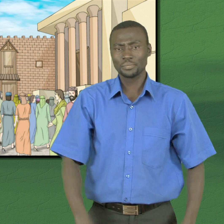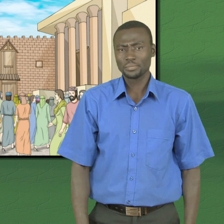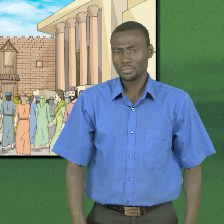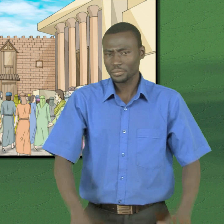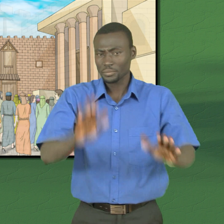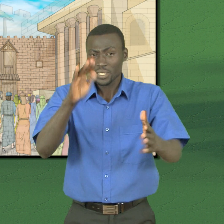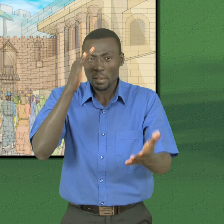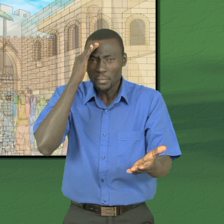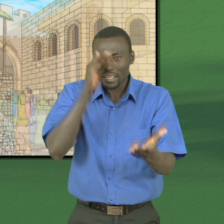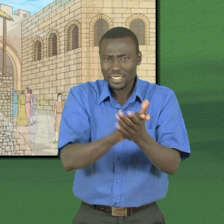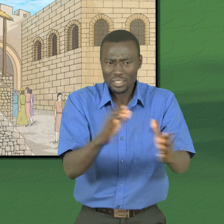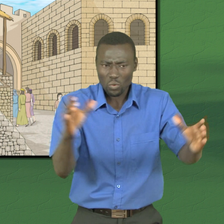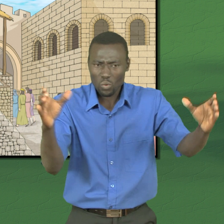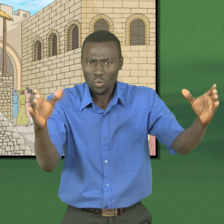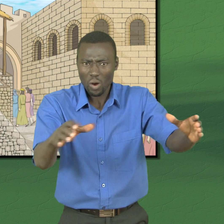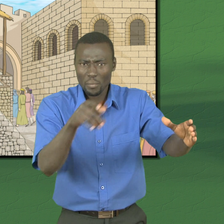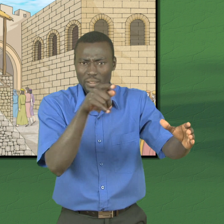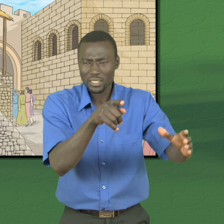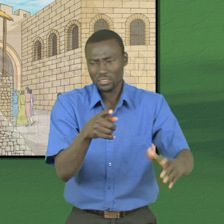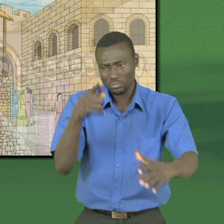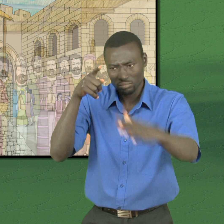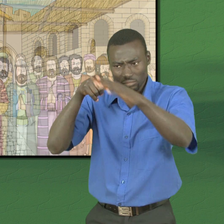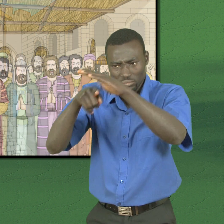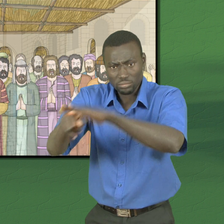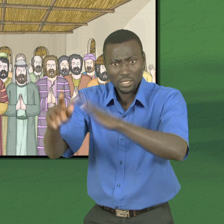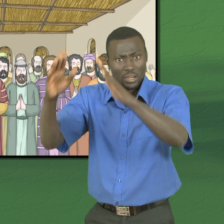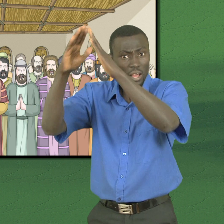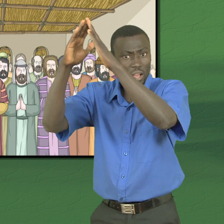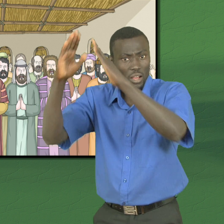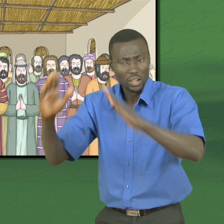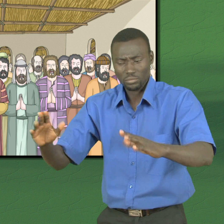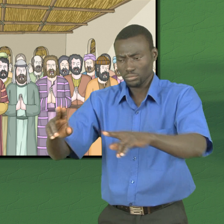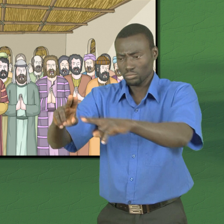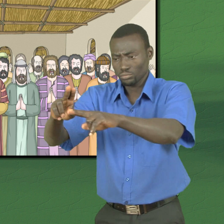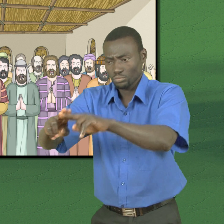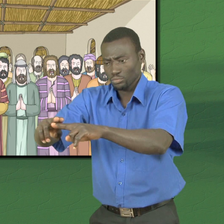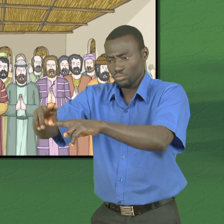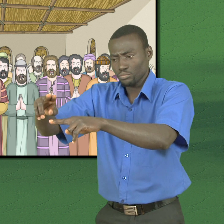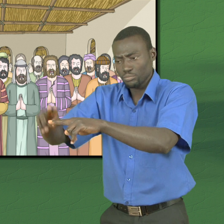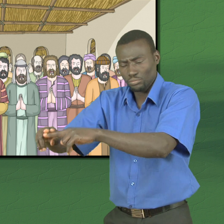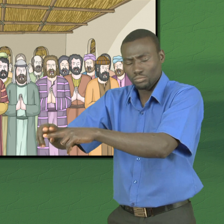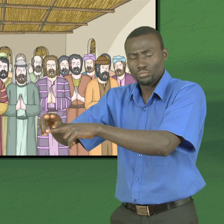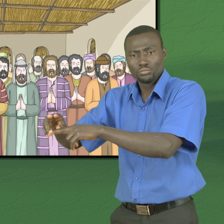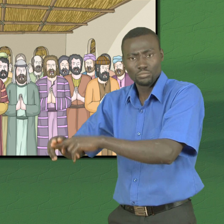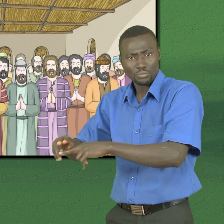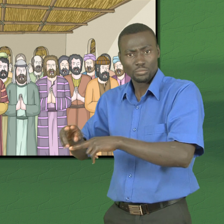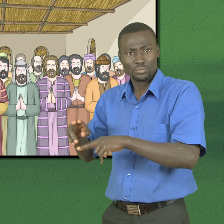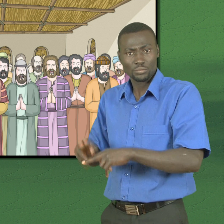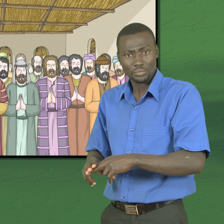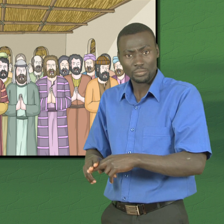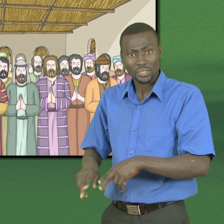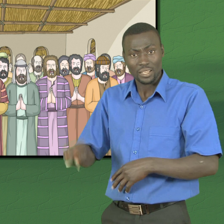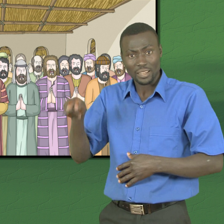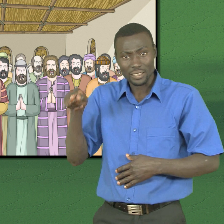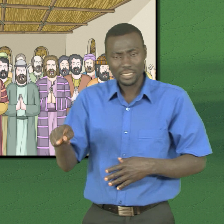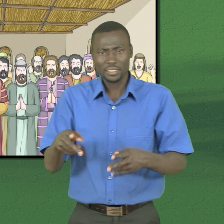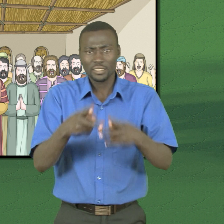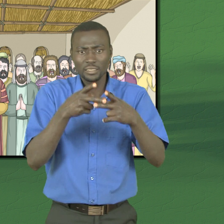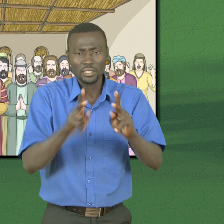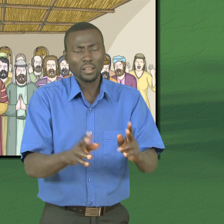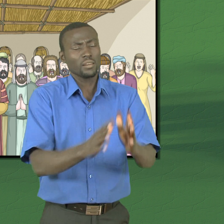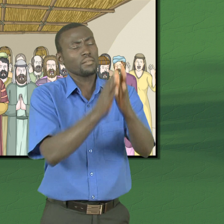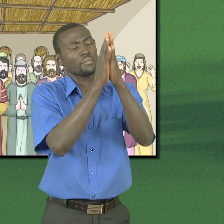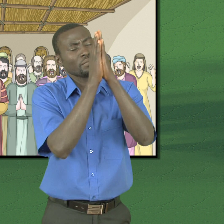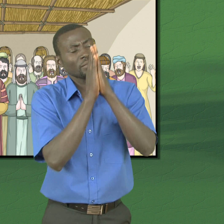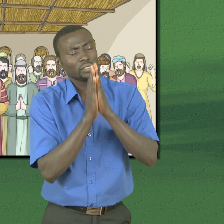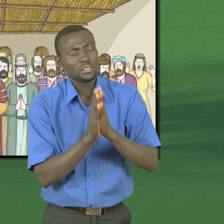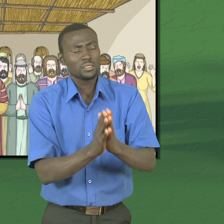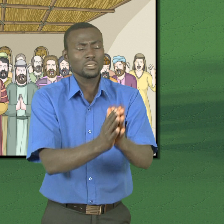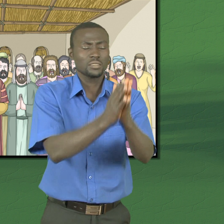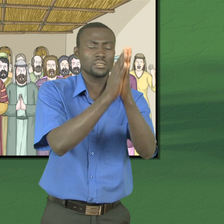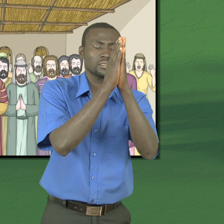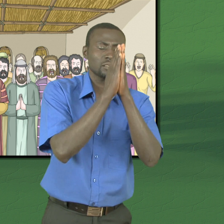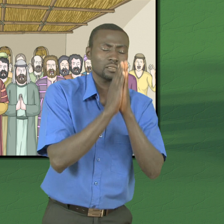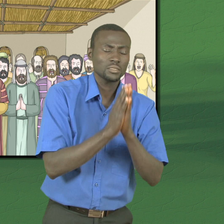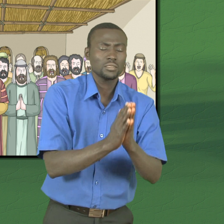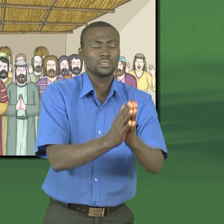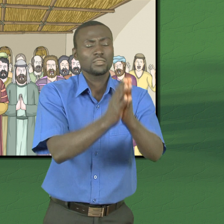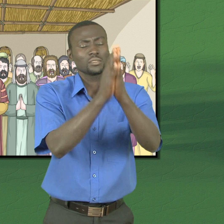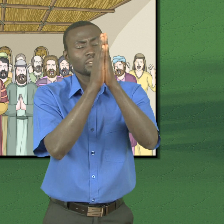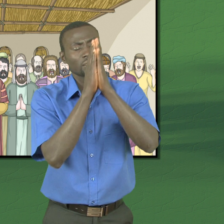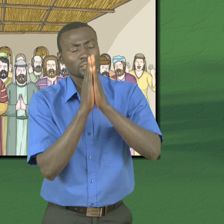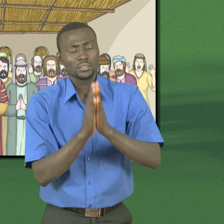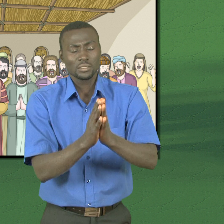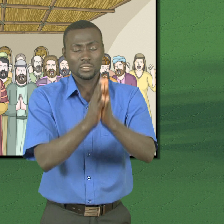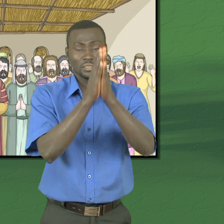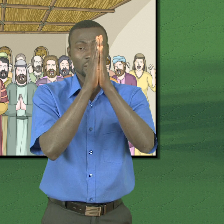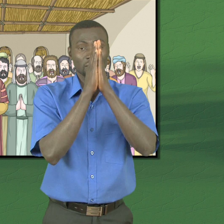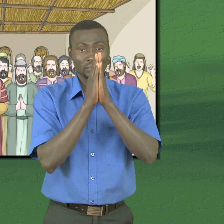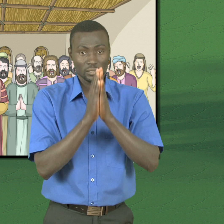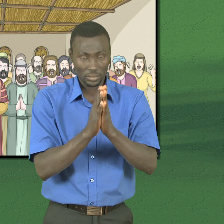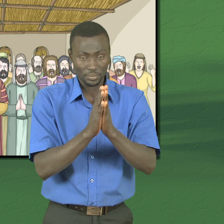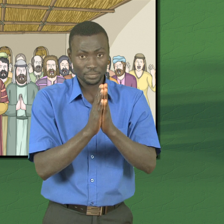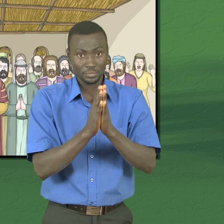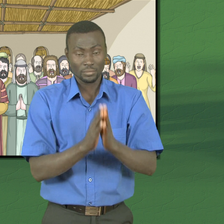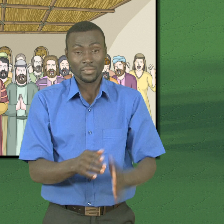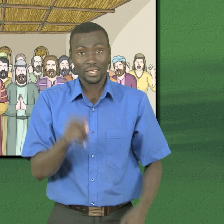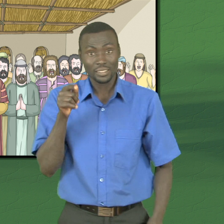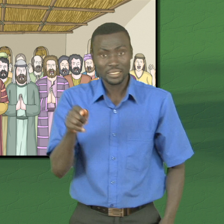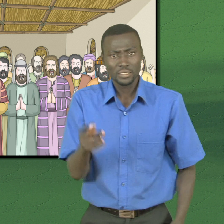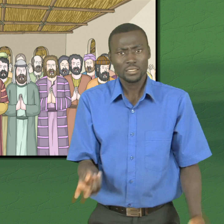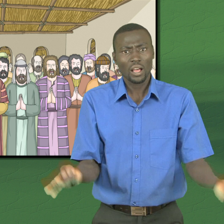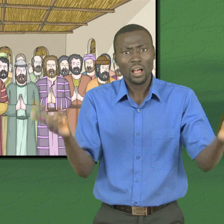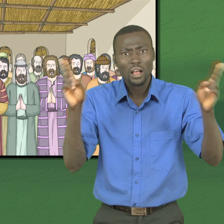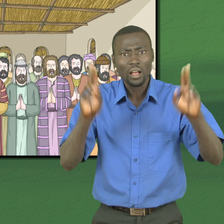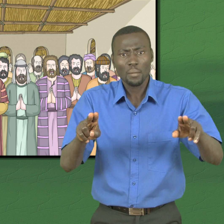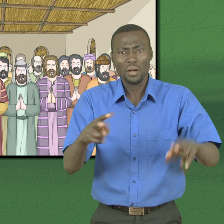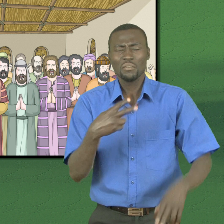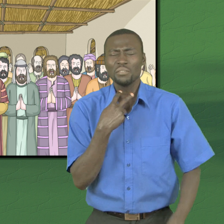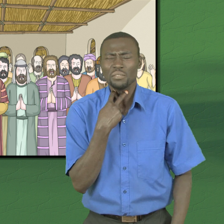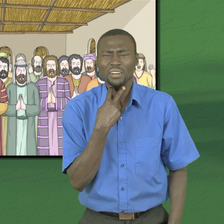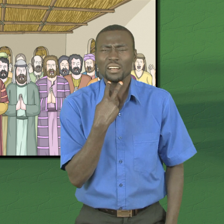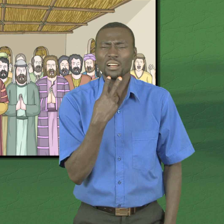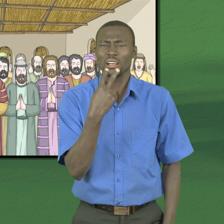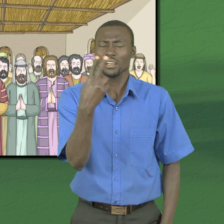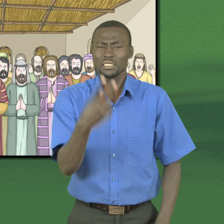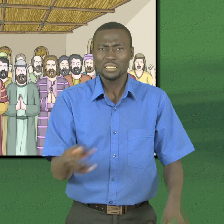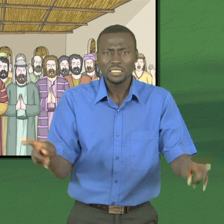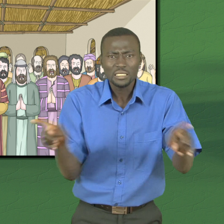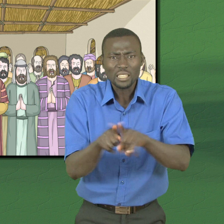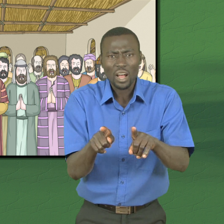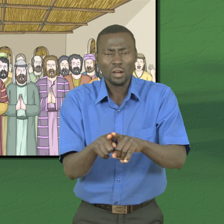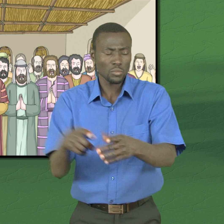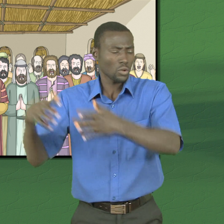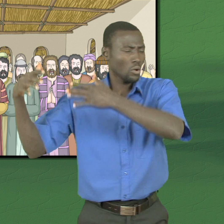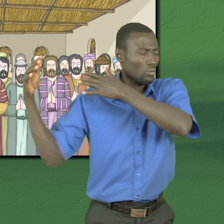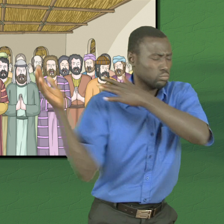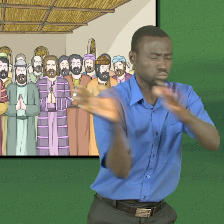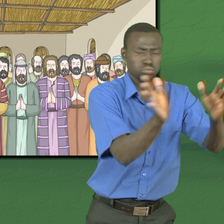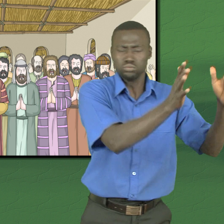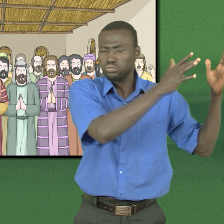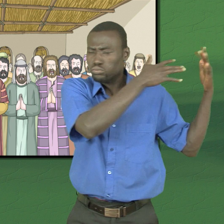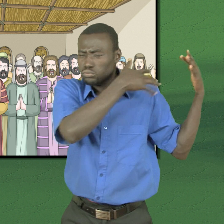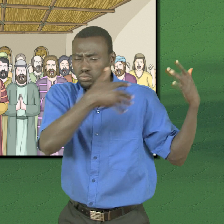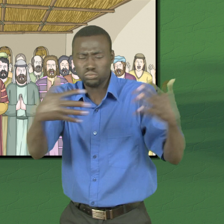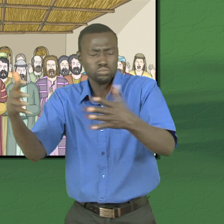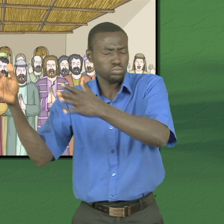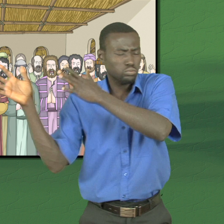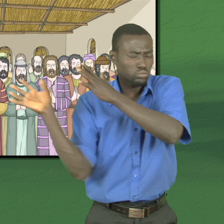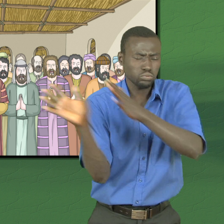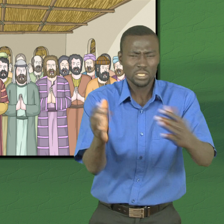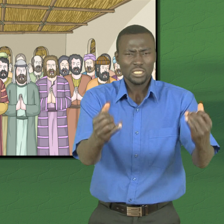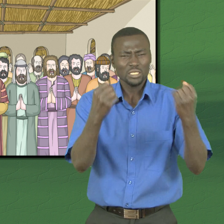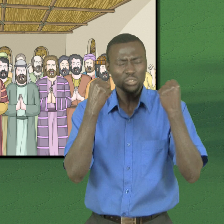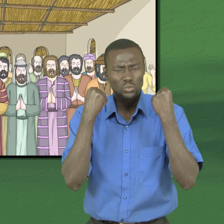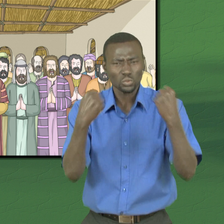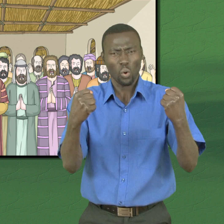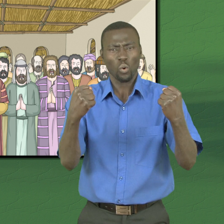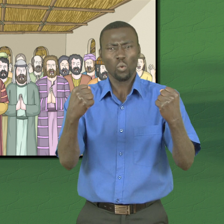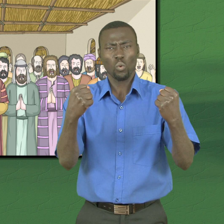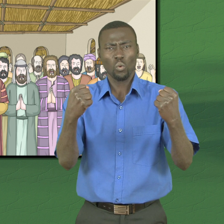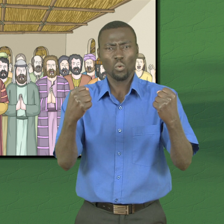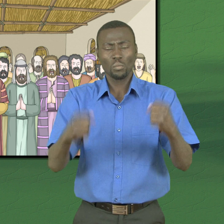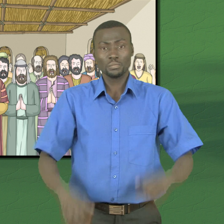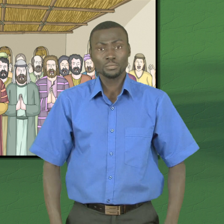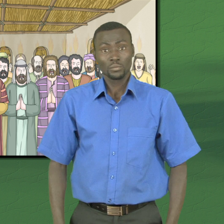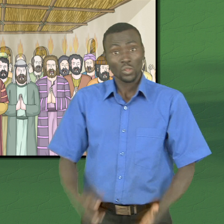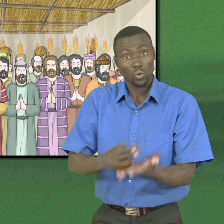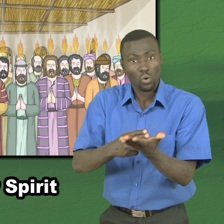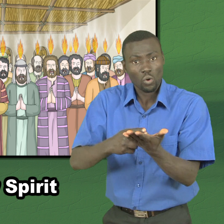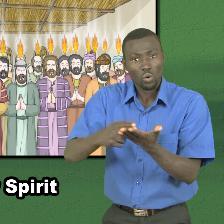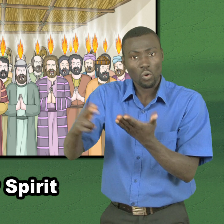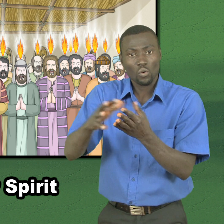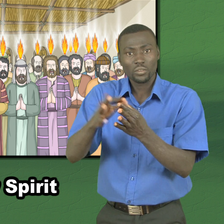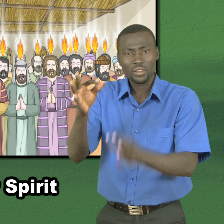When the day of Pentecost came, they were all together in one place. Suddenly a sound like a mighty rushing wind came from heaven and filled the whole house where they were sitting.